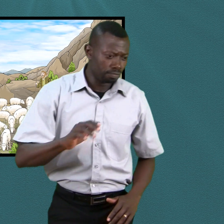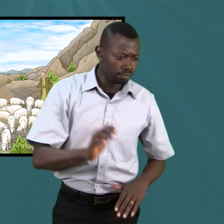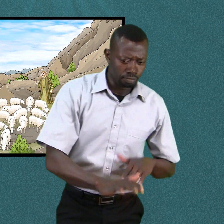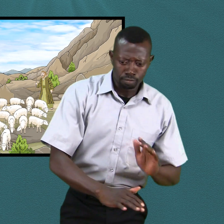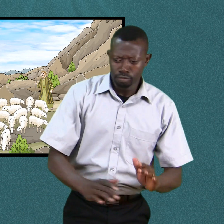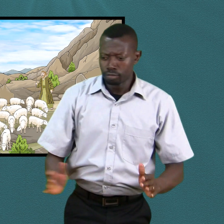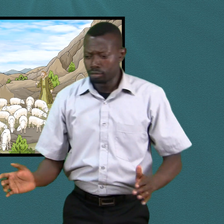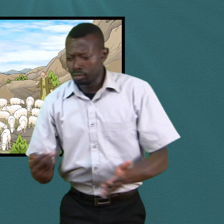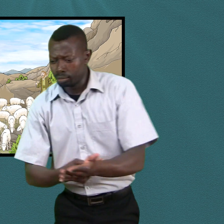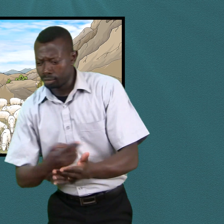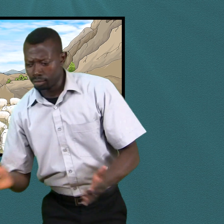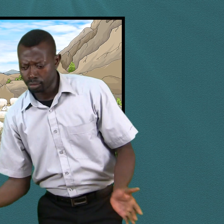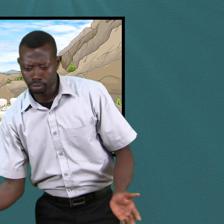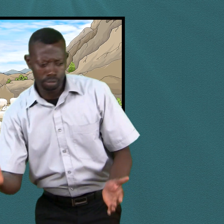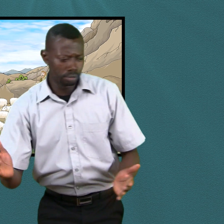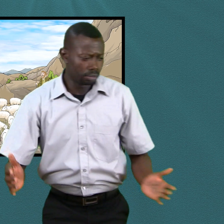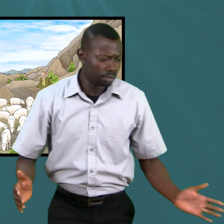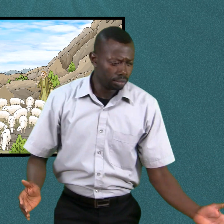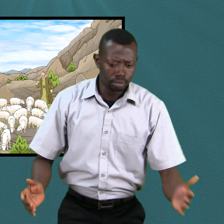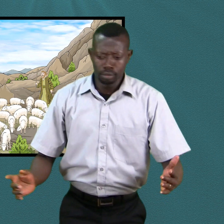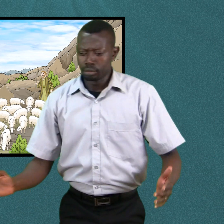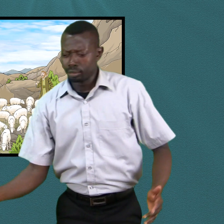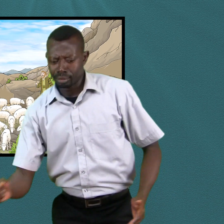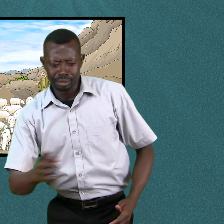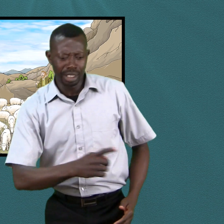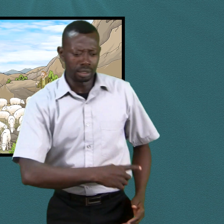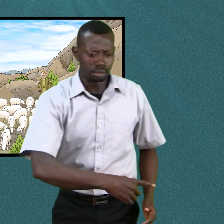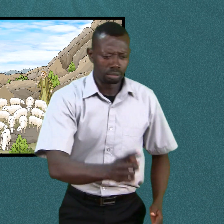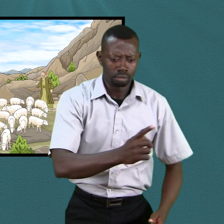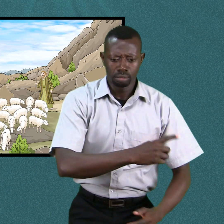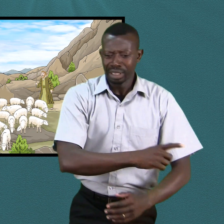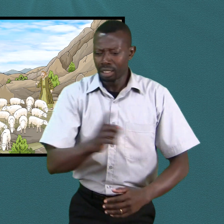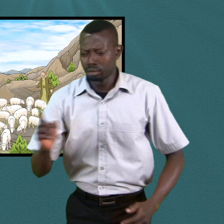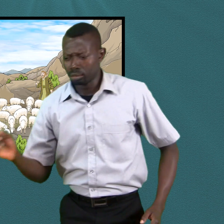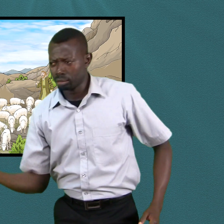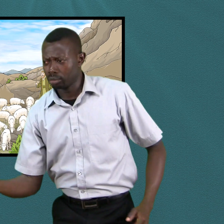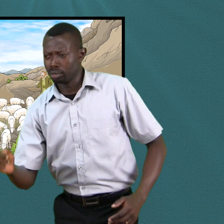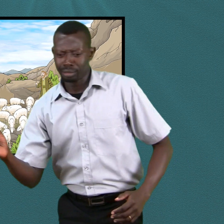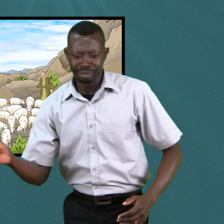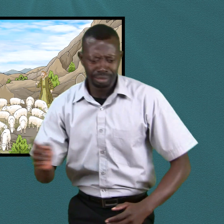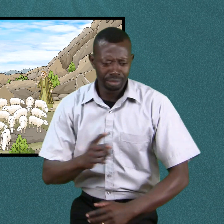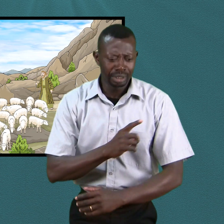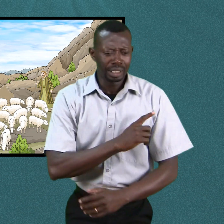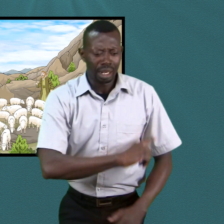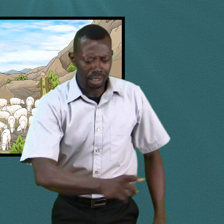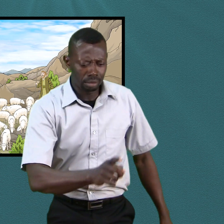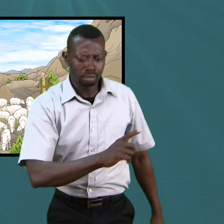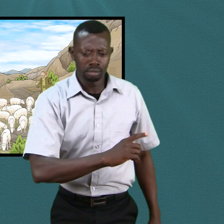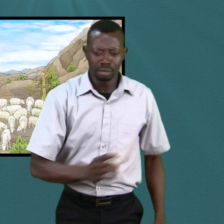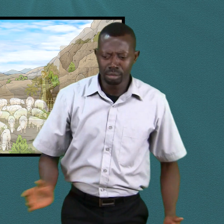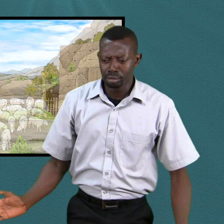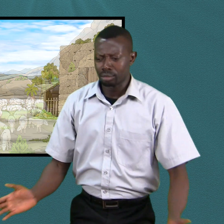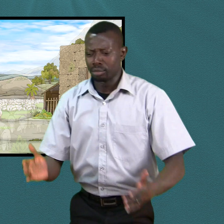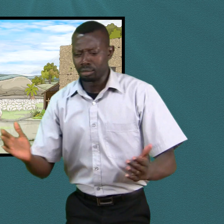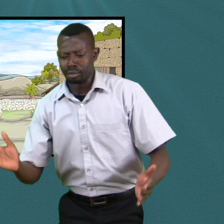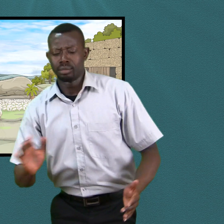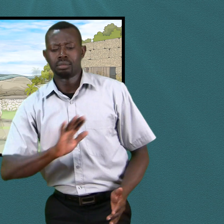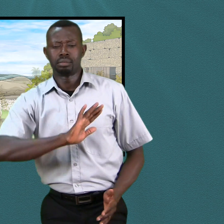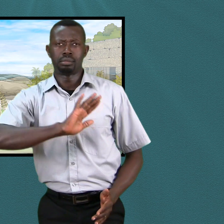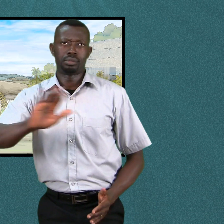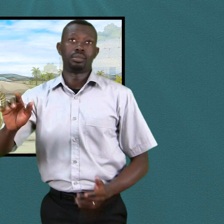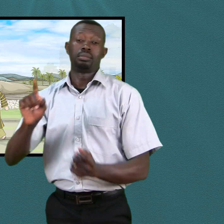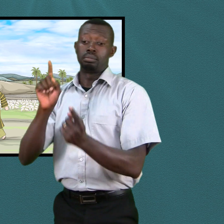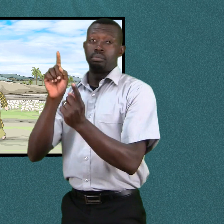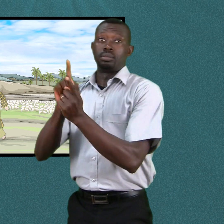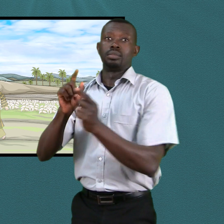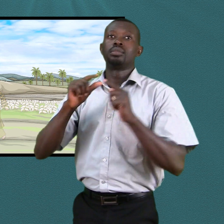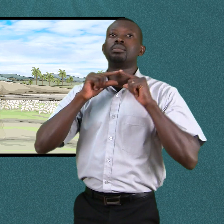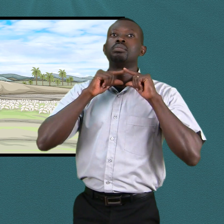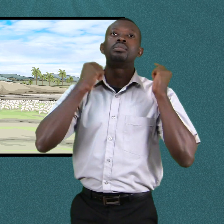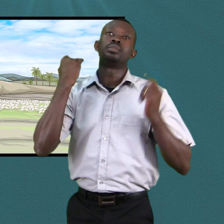But take this staff in your hand so you can perform signs with it.”